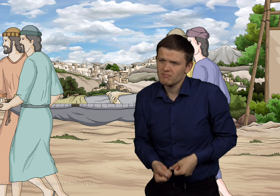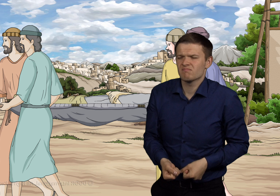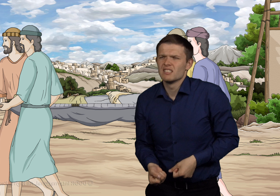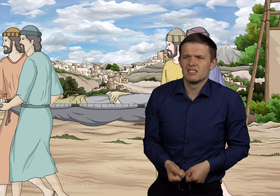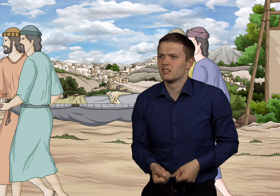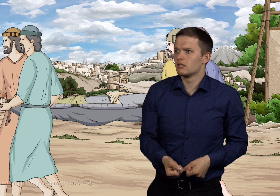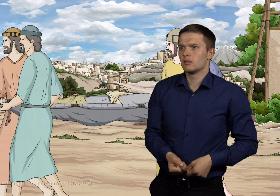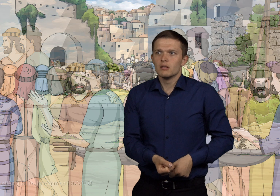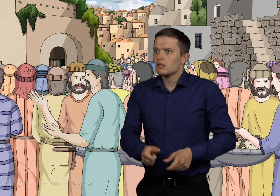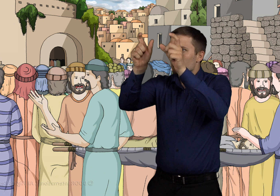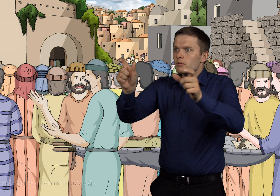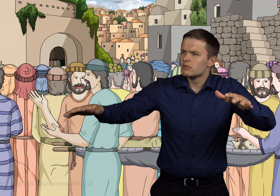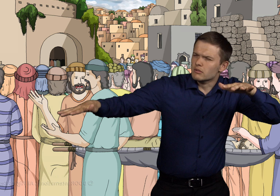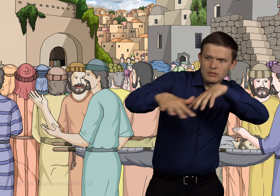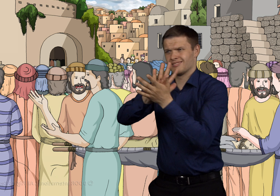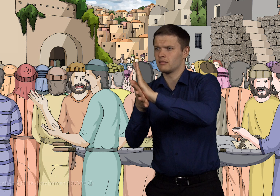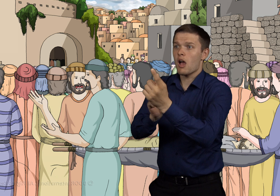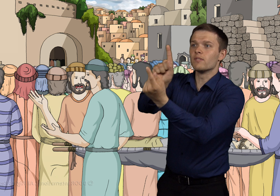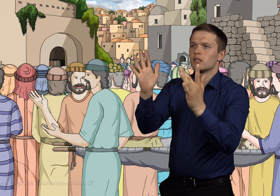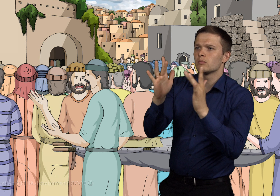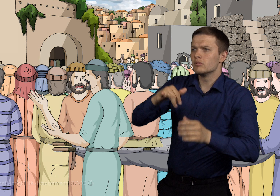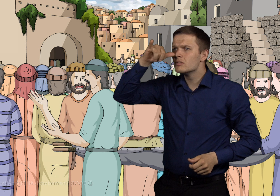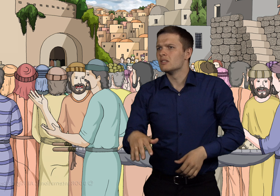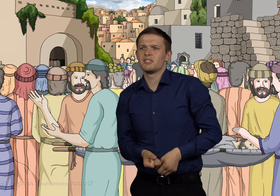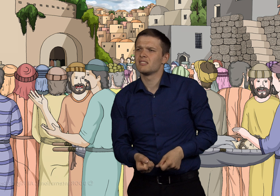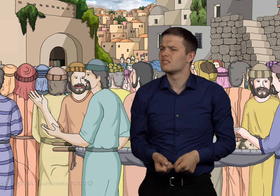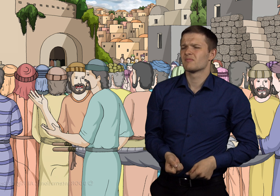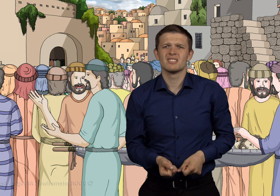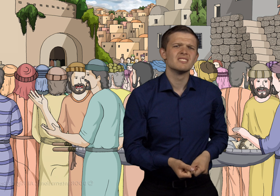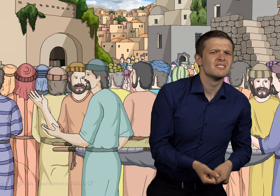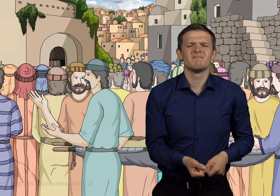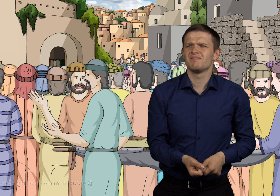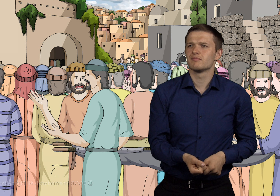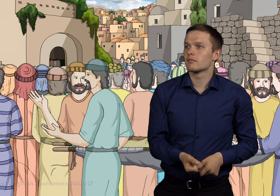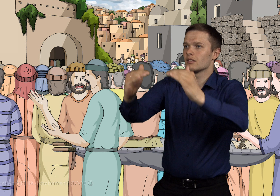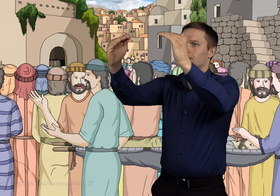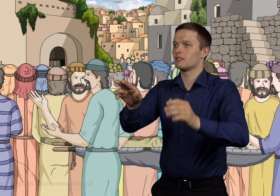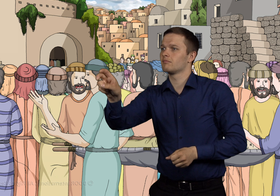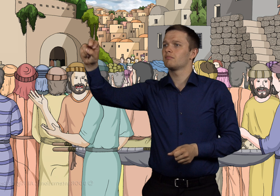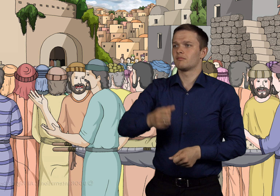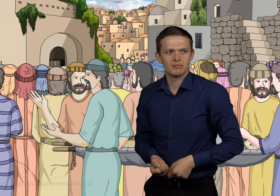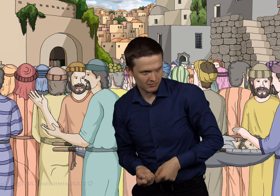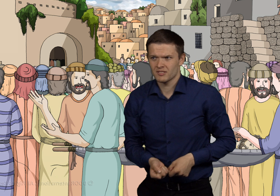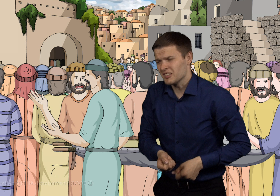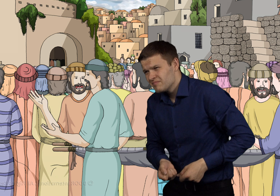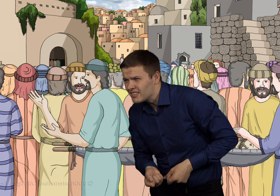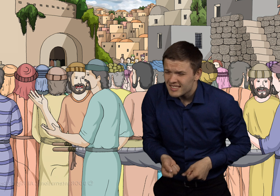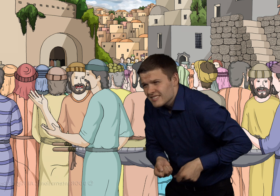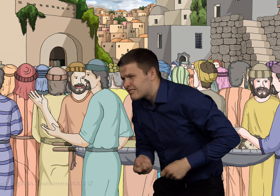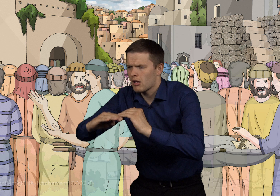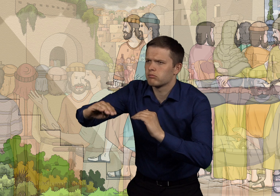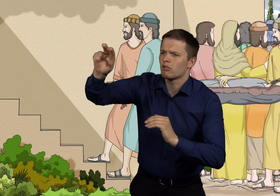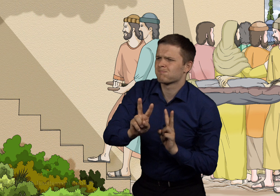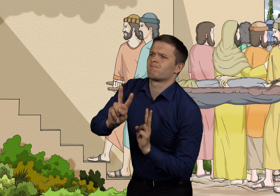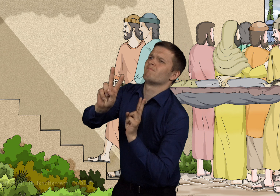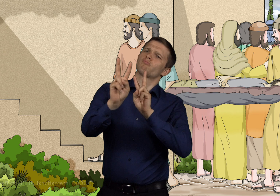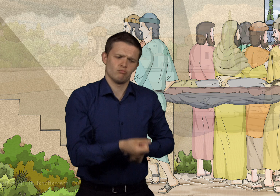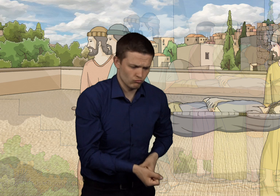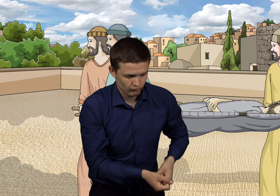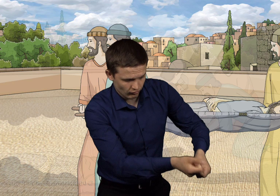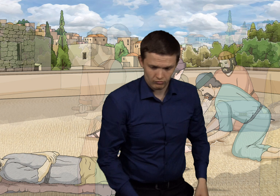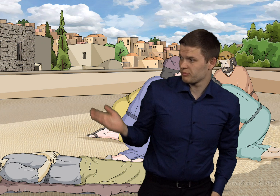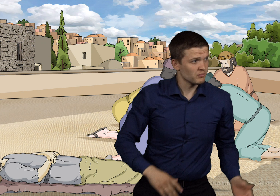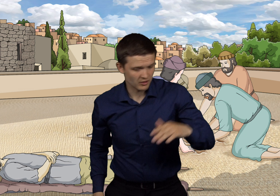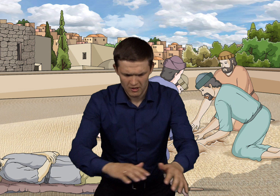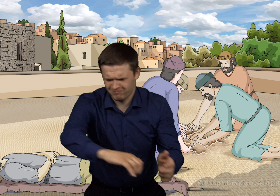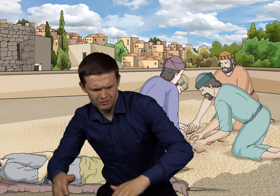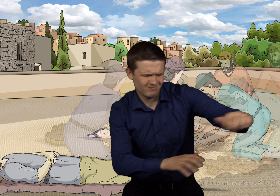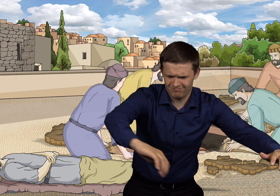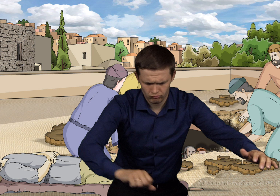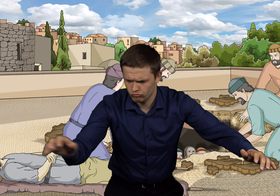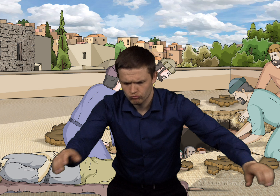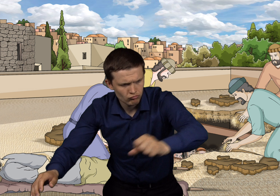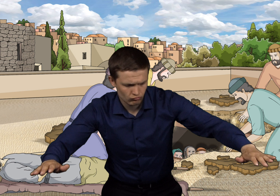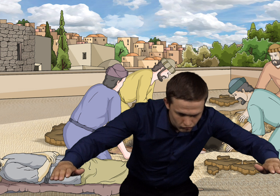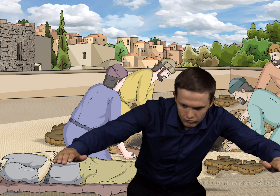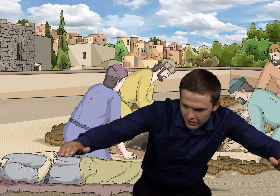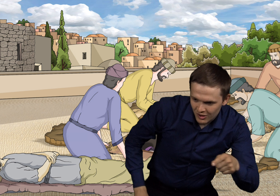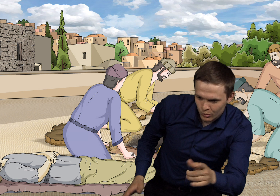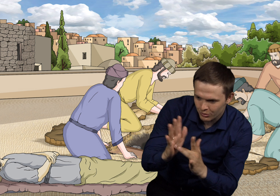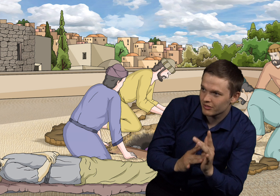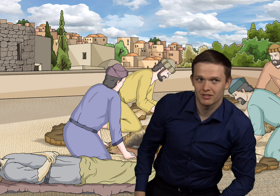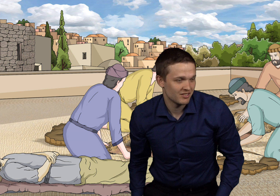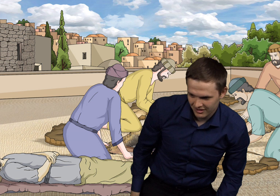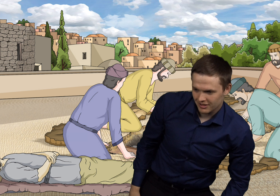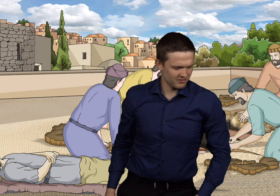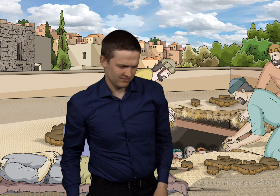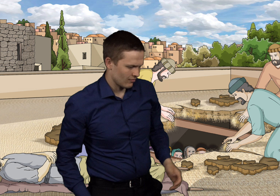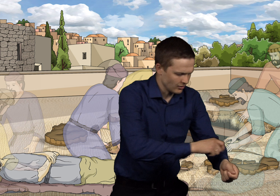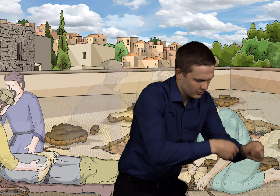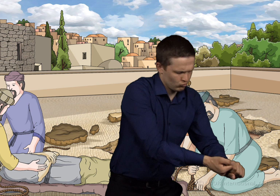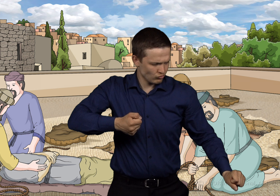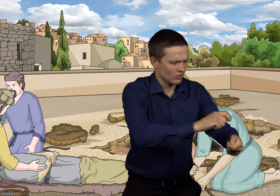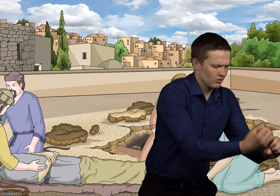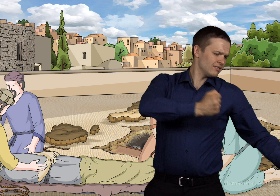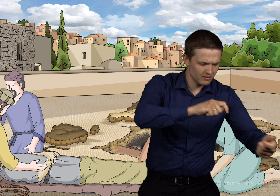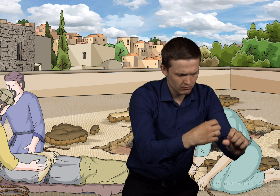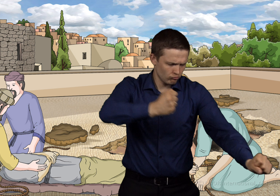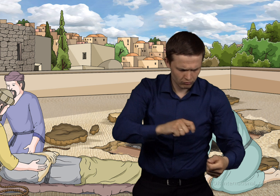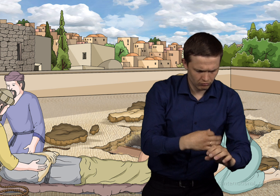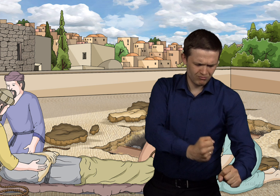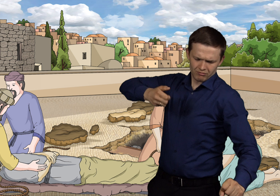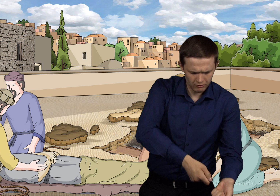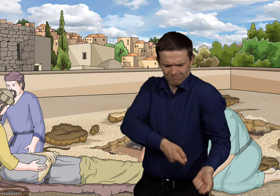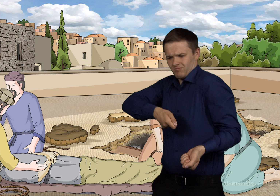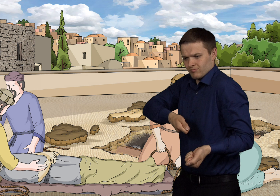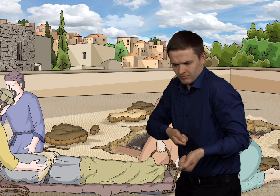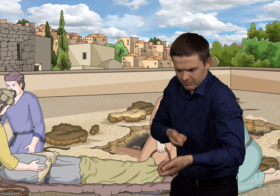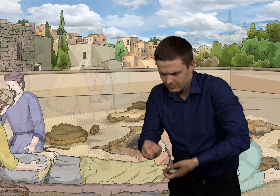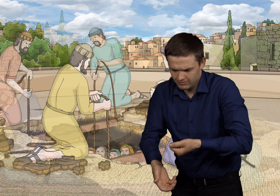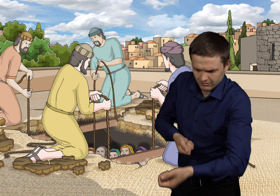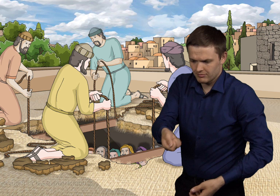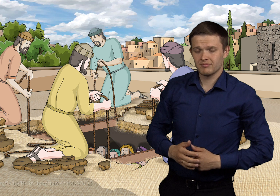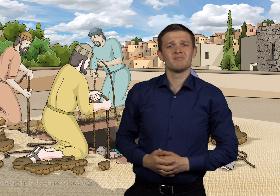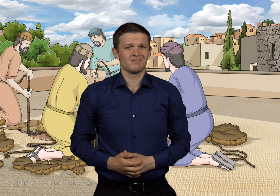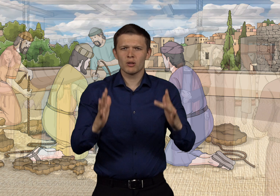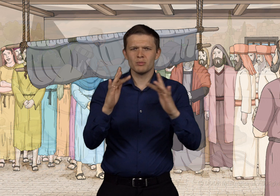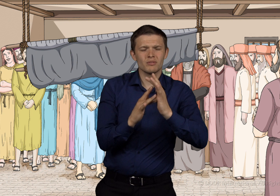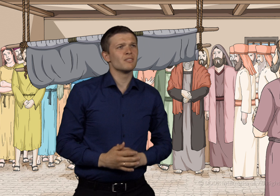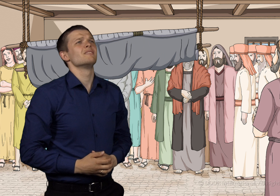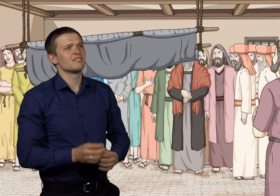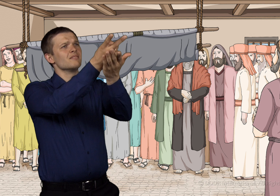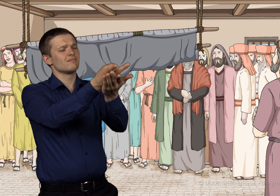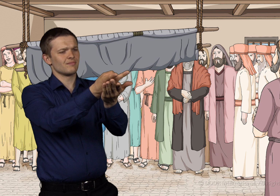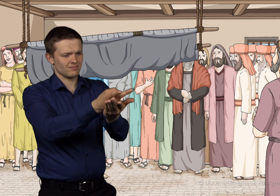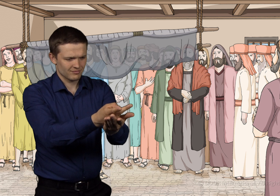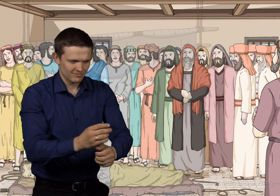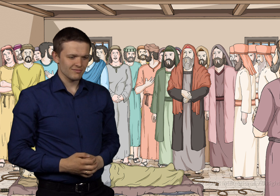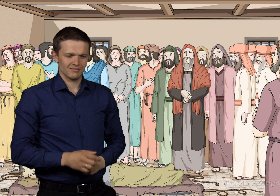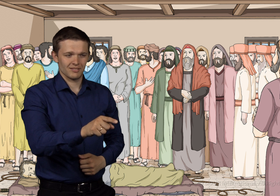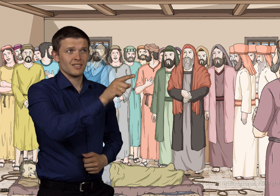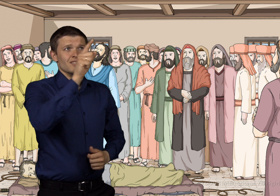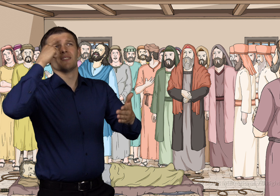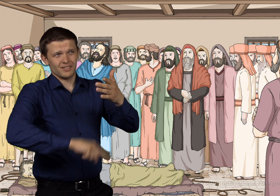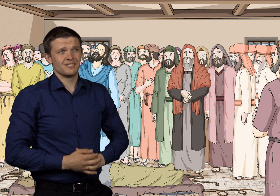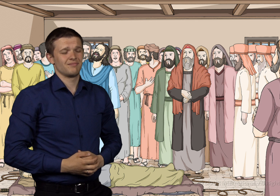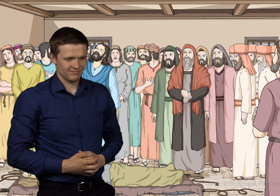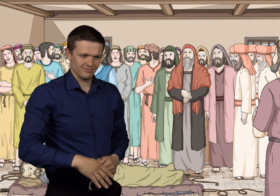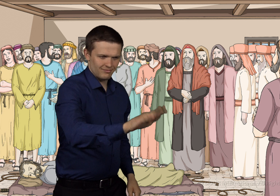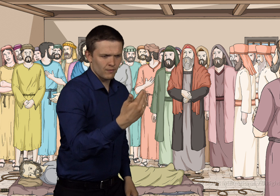Since they were unable to get to Jesus through the crowd, they uncovered the roof above Him, made an opening, and lowered the paralytic on his mat.